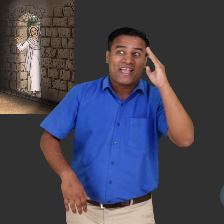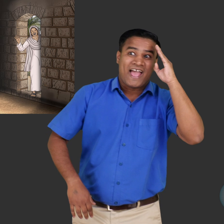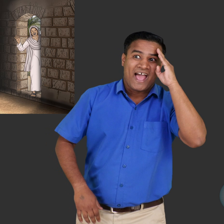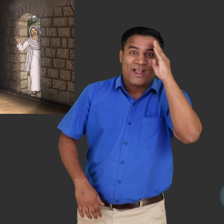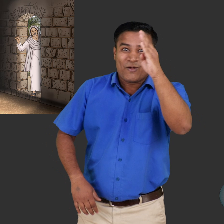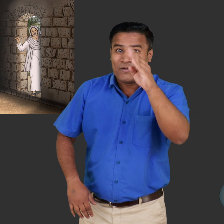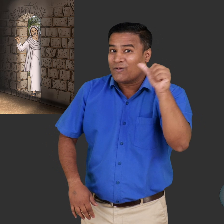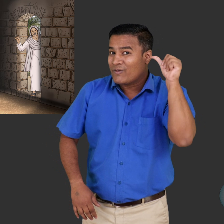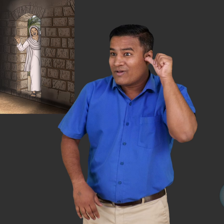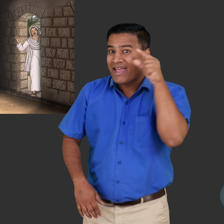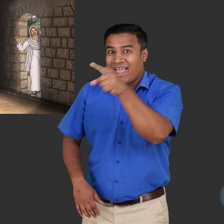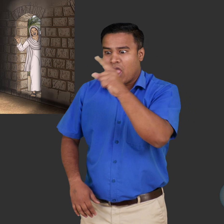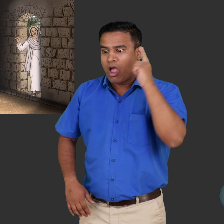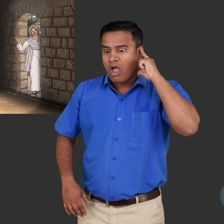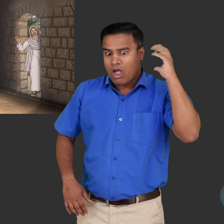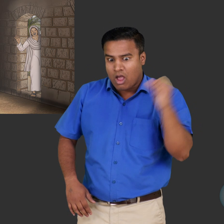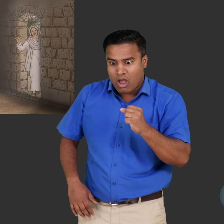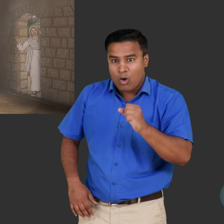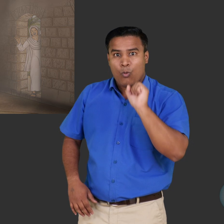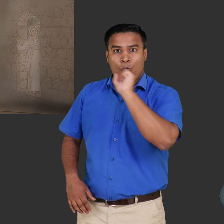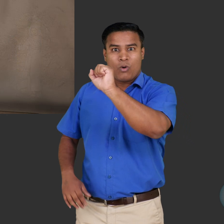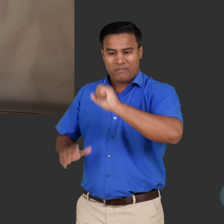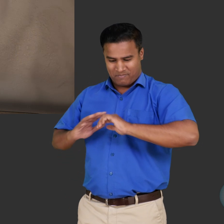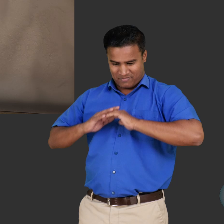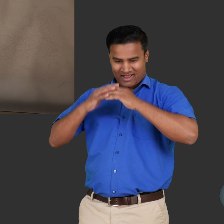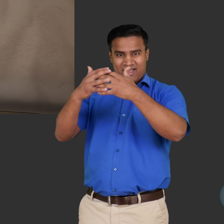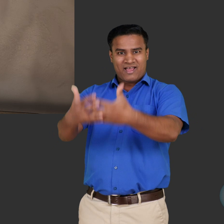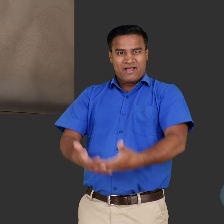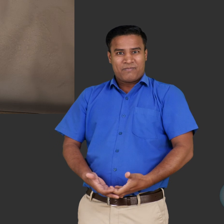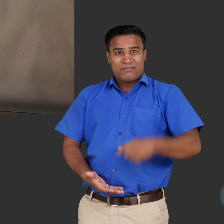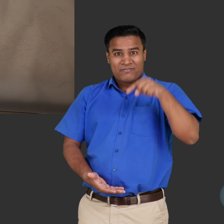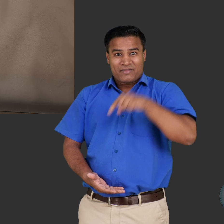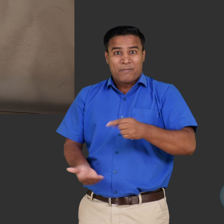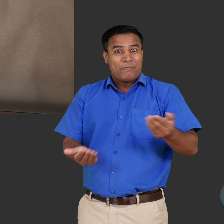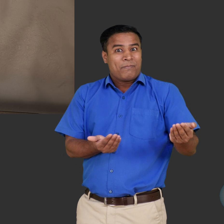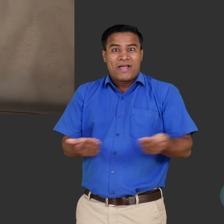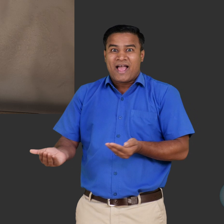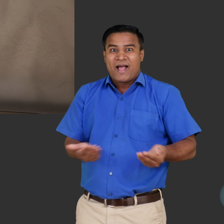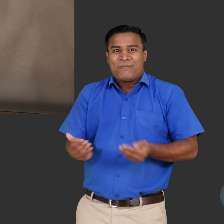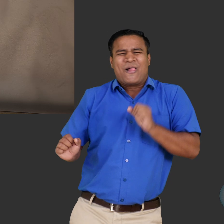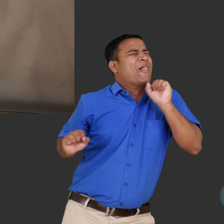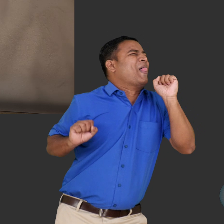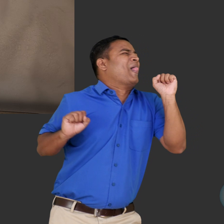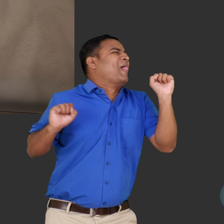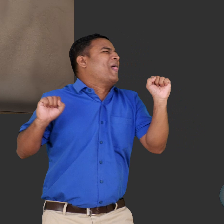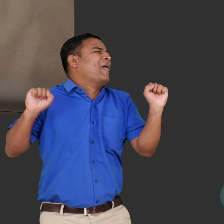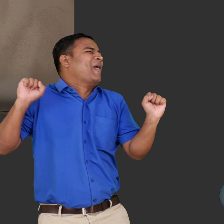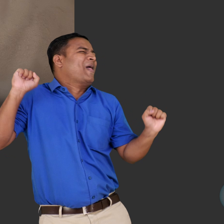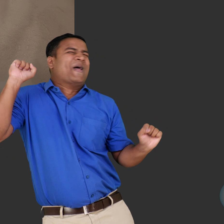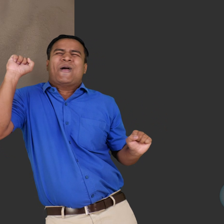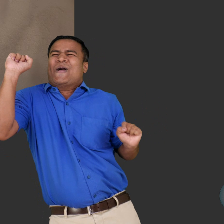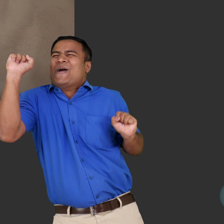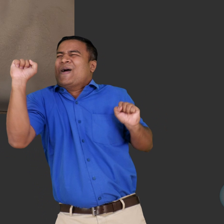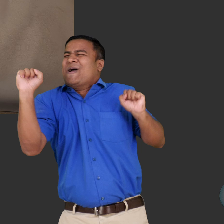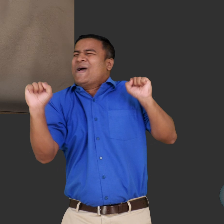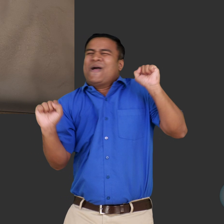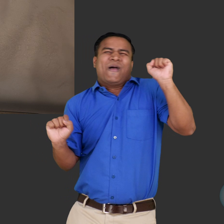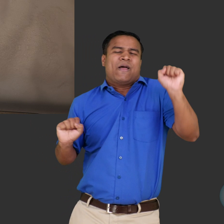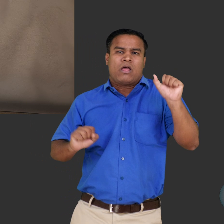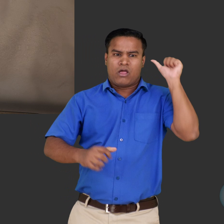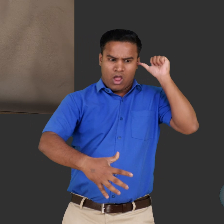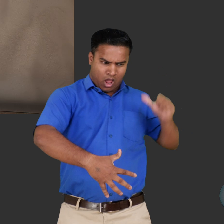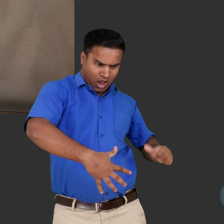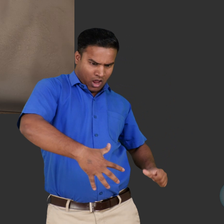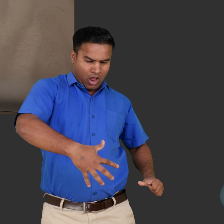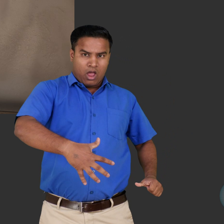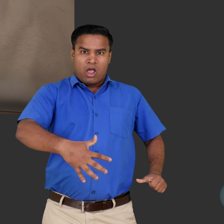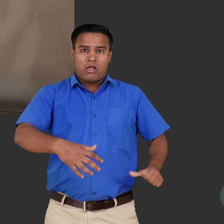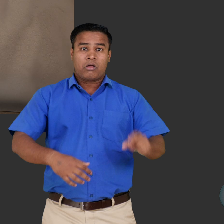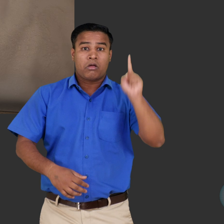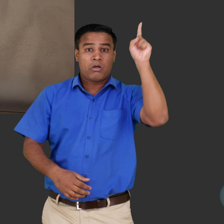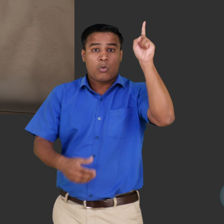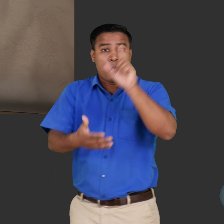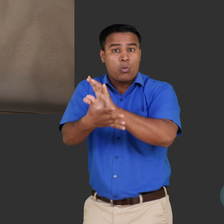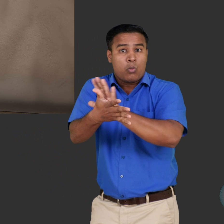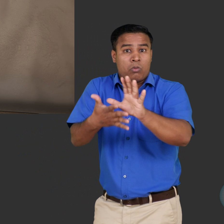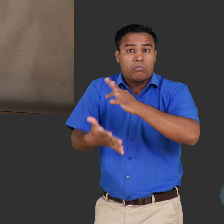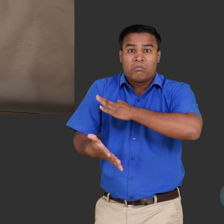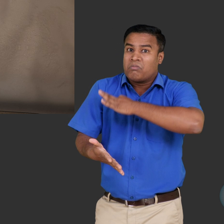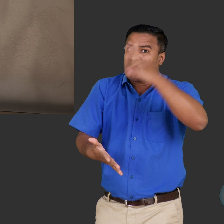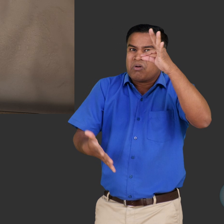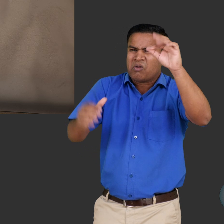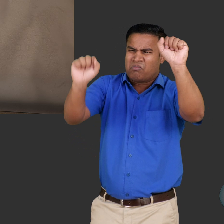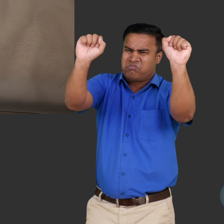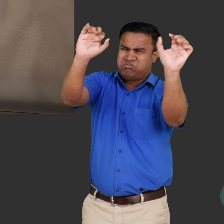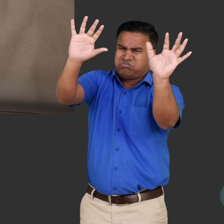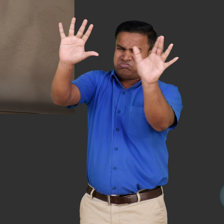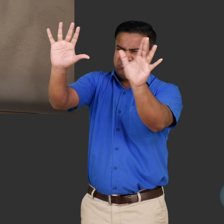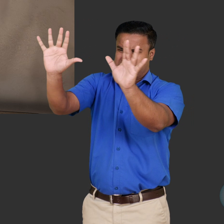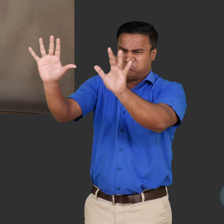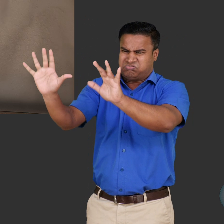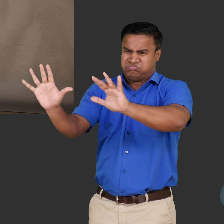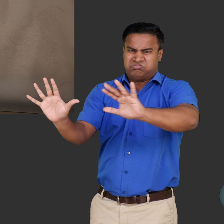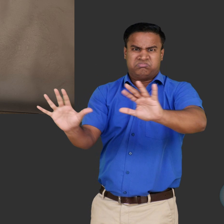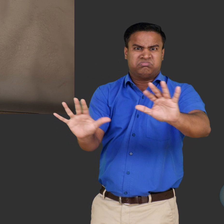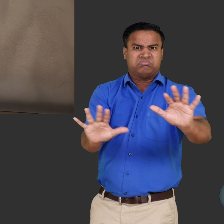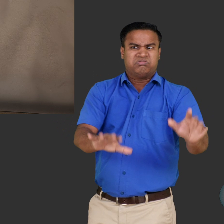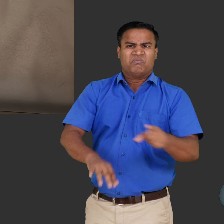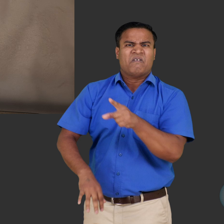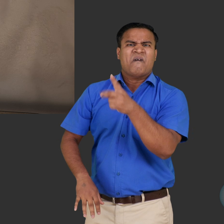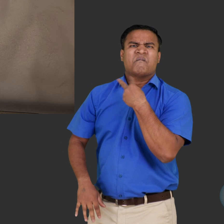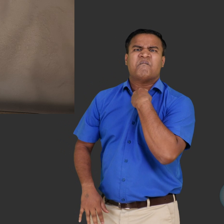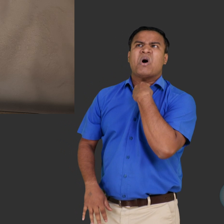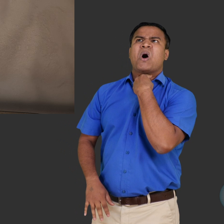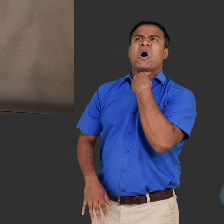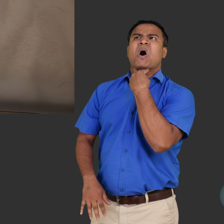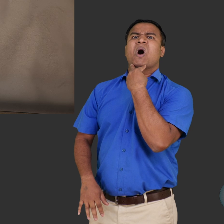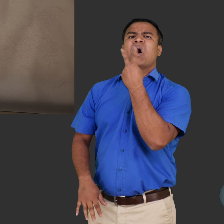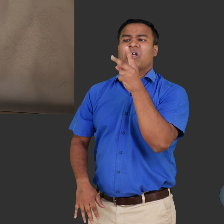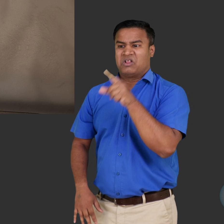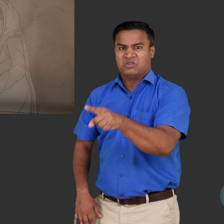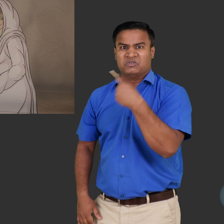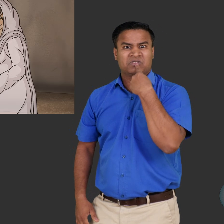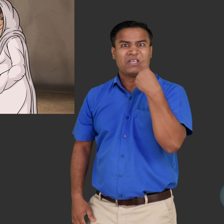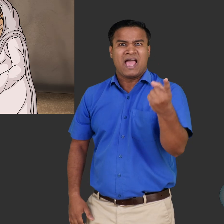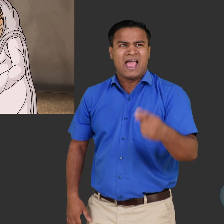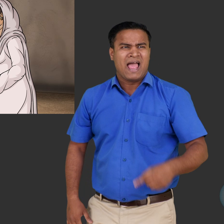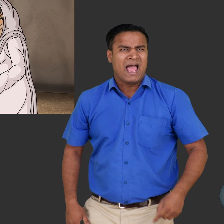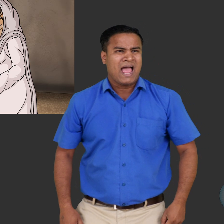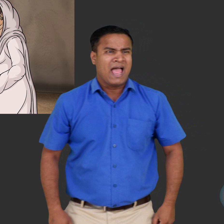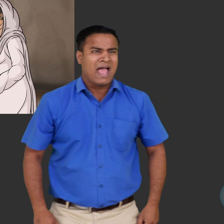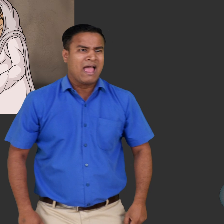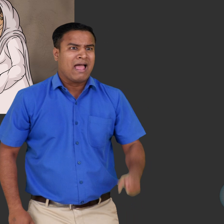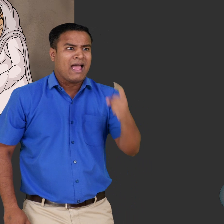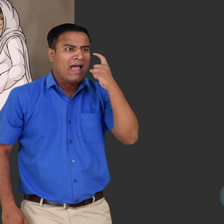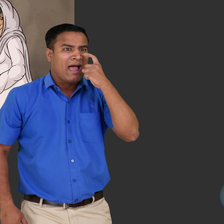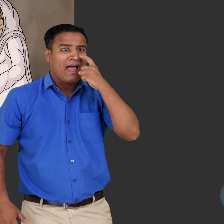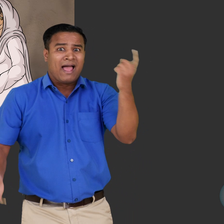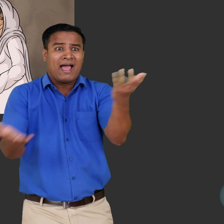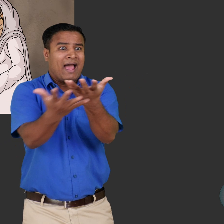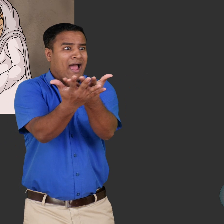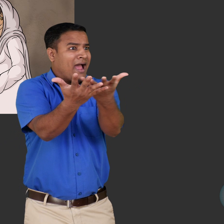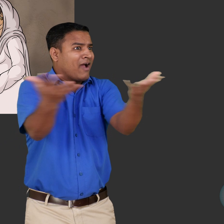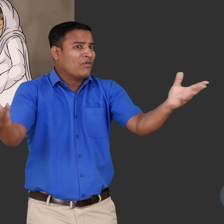When Elizabeth heard Mary’s greeting, the baby leaped in her womb, and Elizabeth was filled with the Holy Spirit.